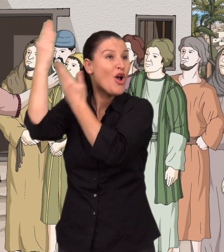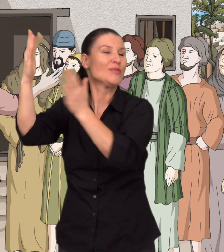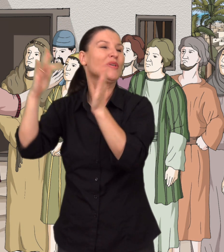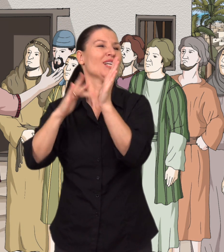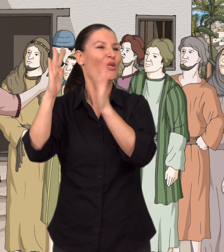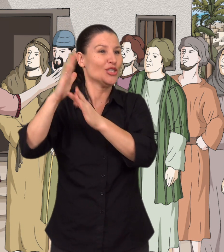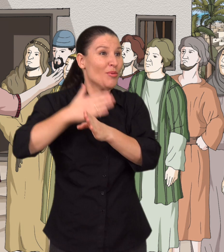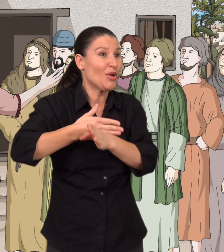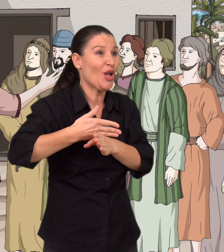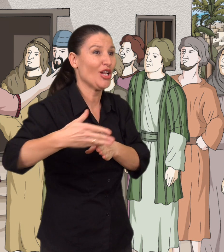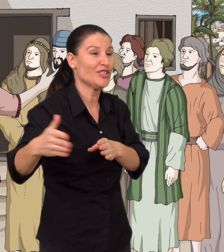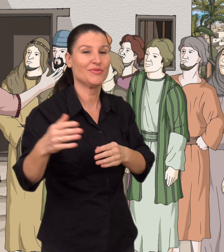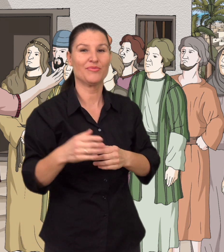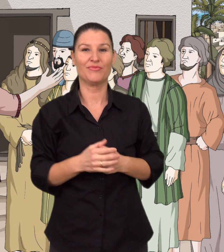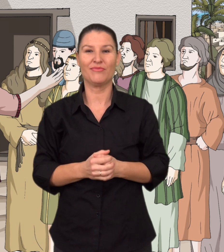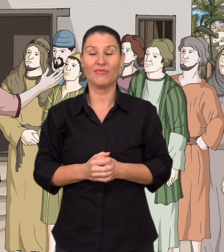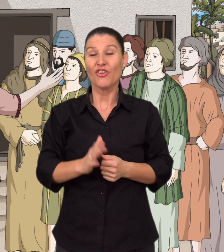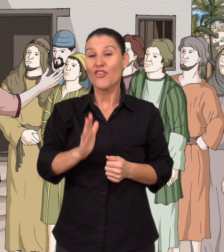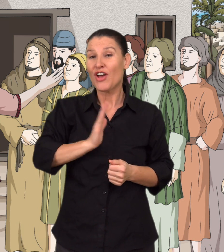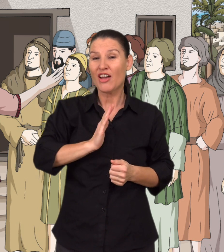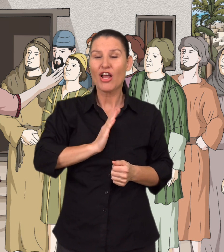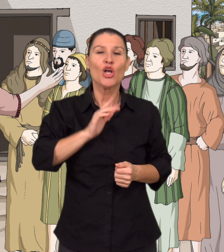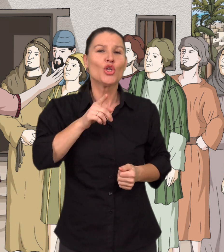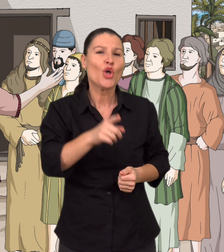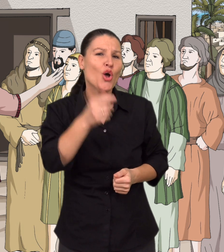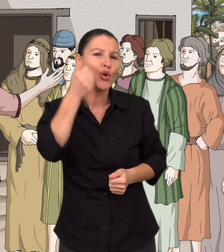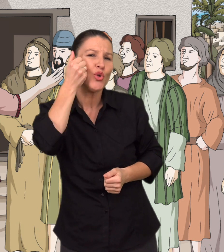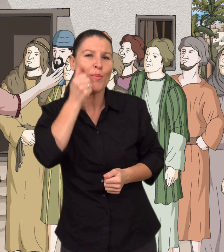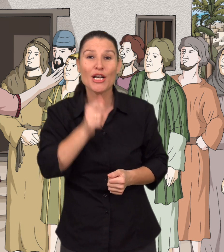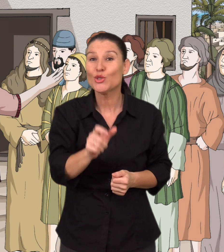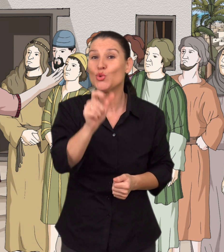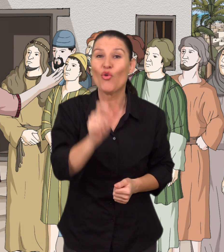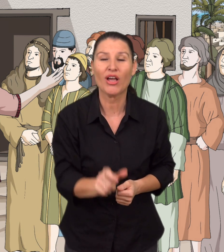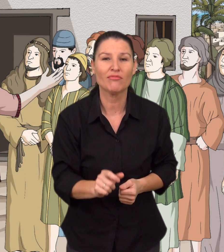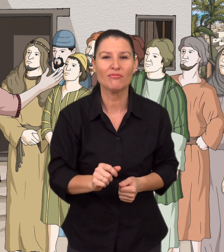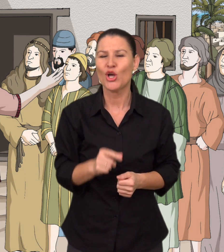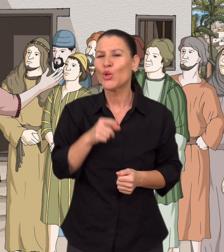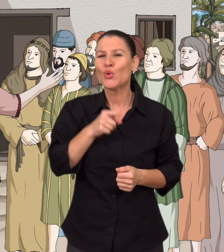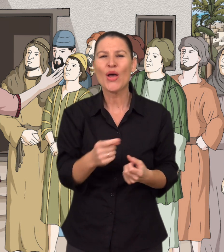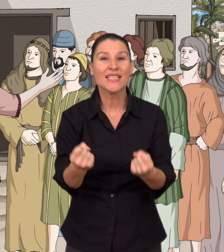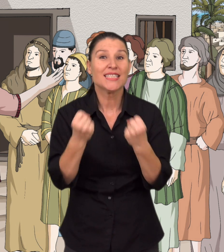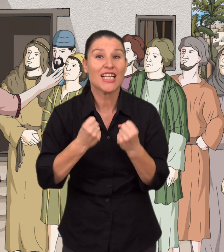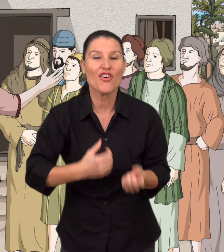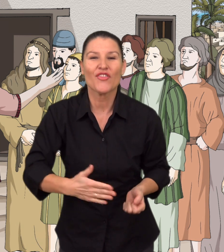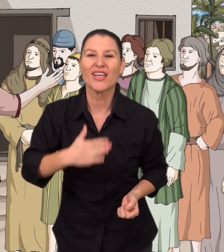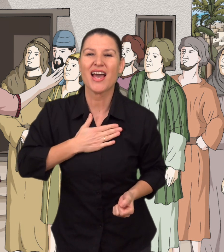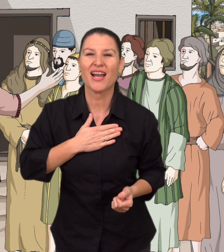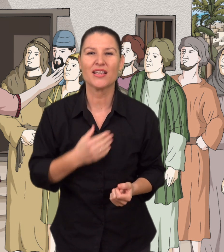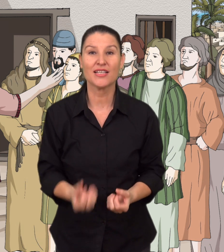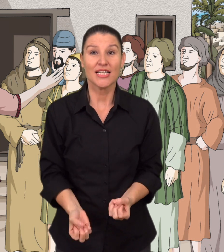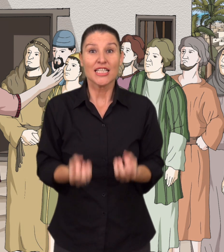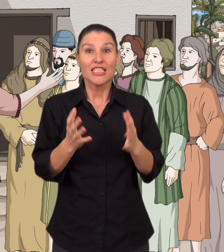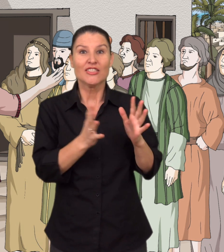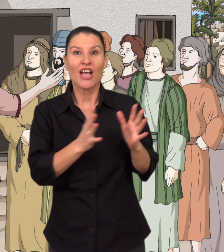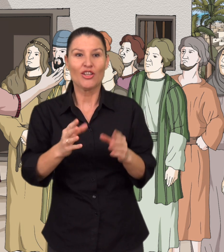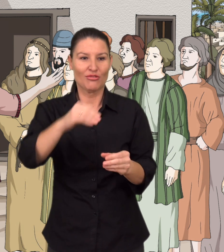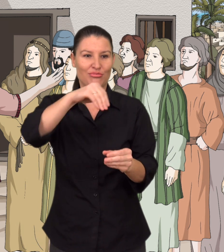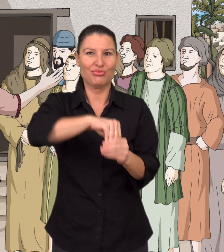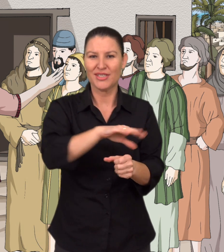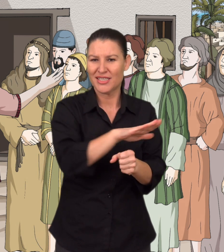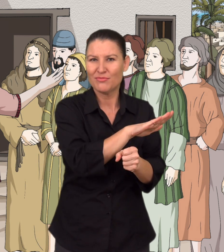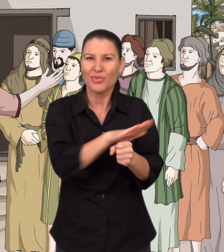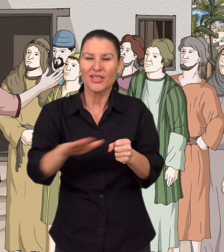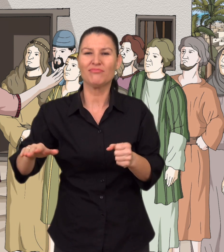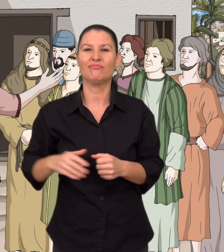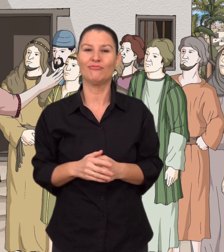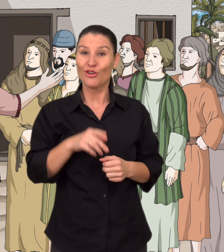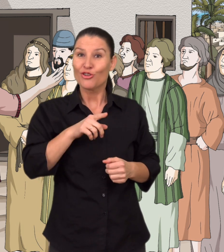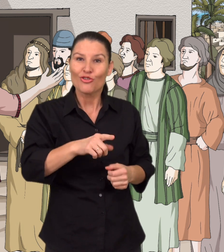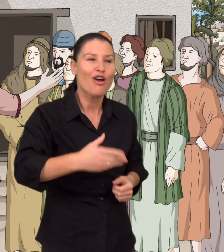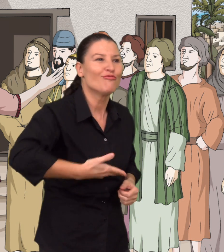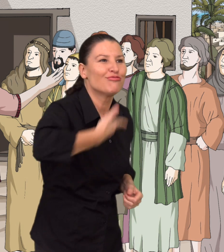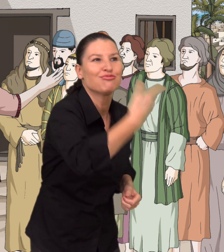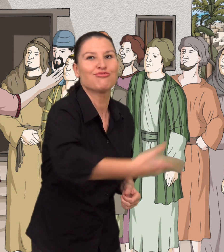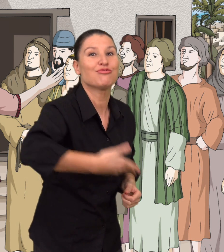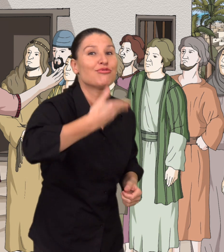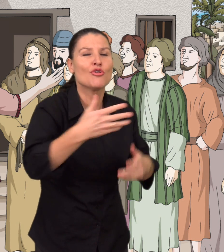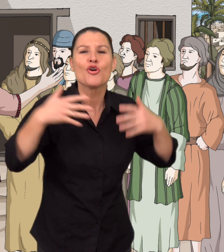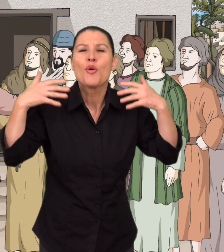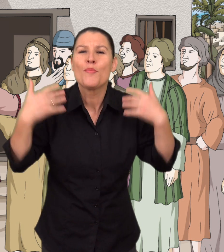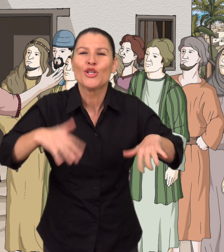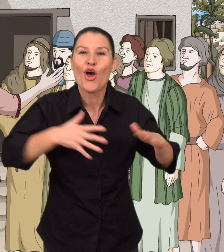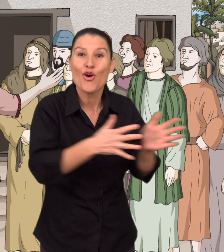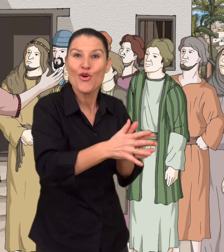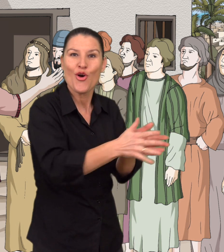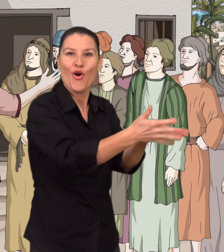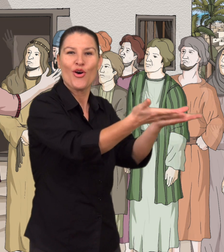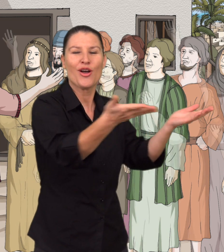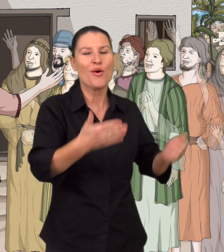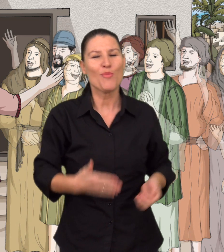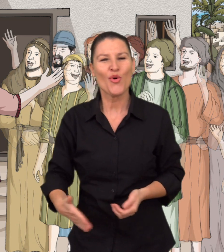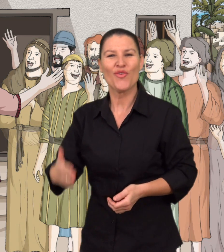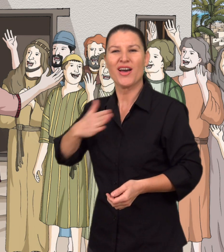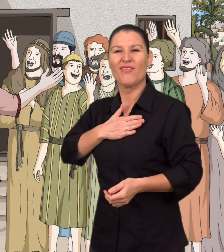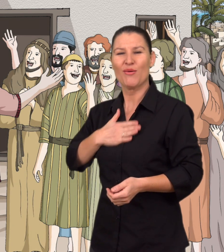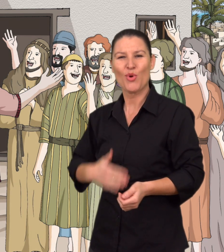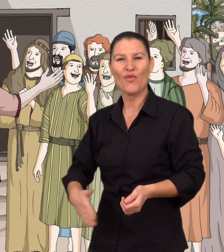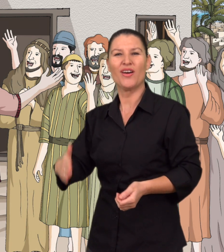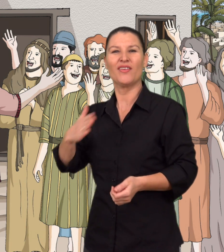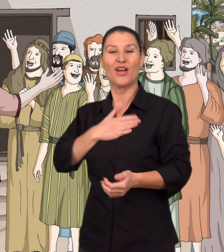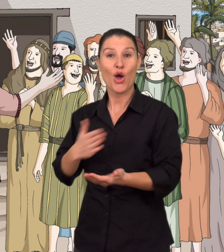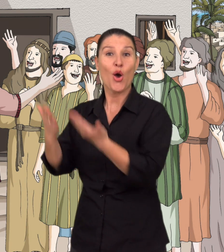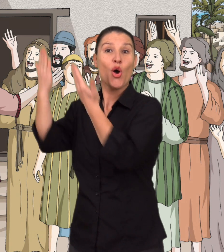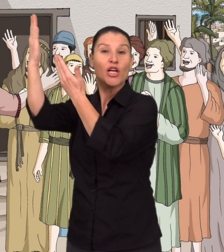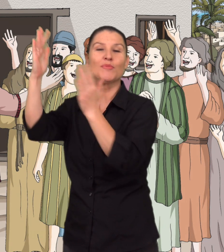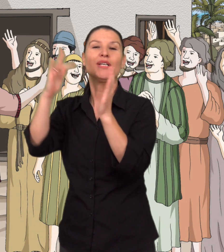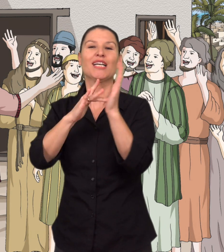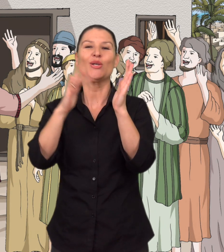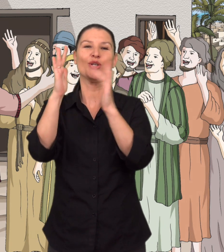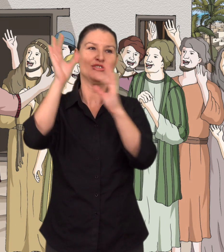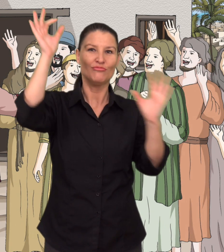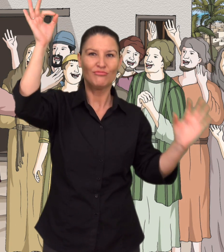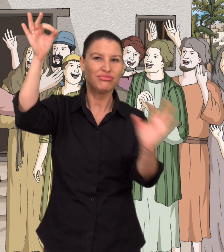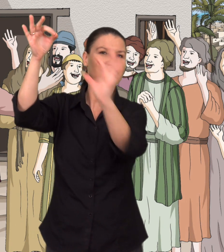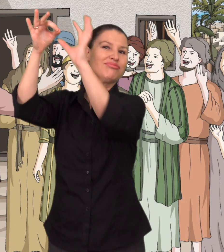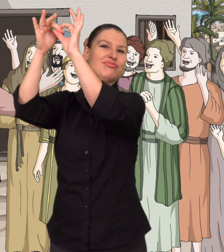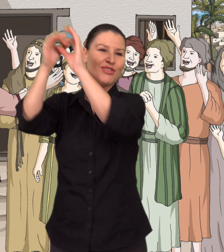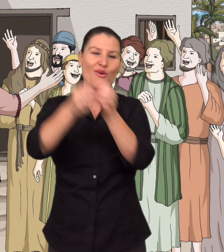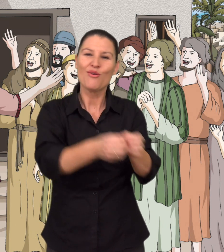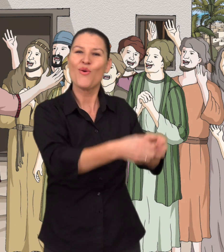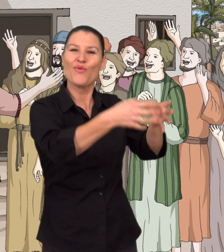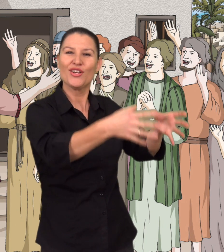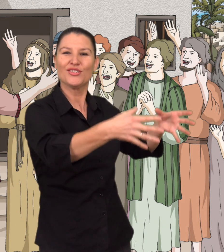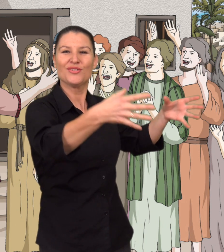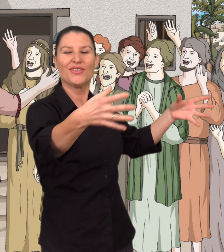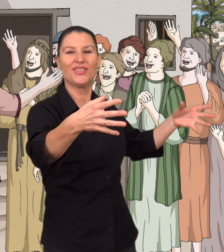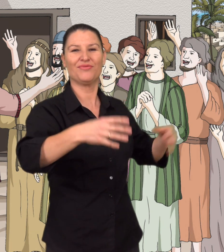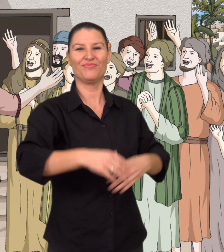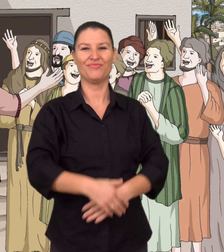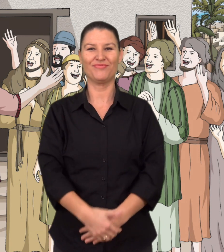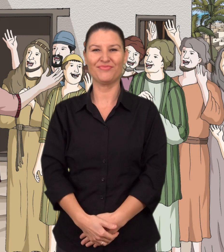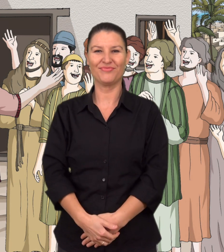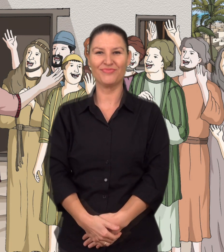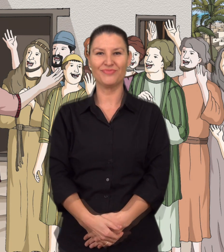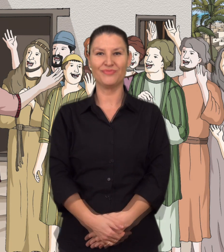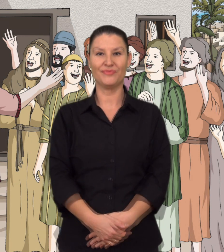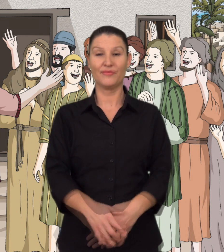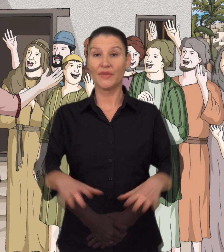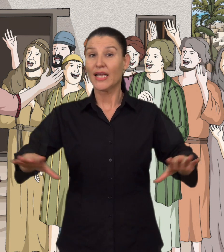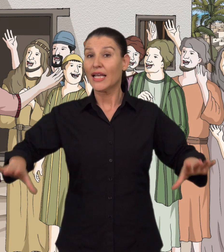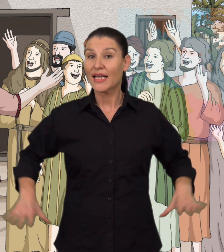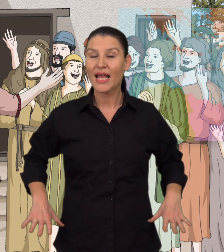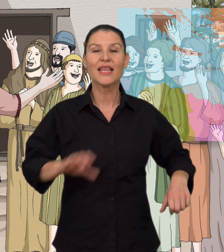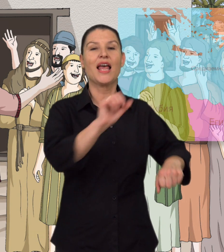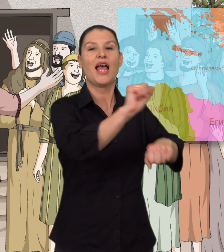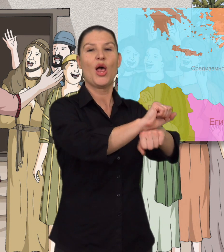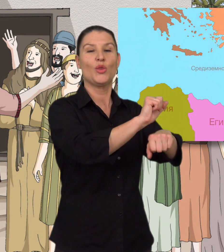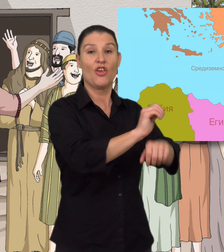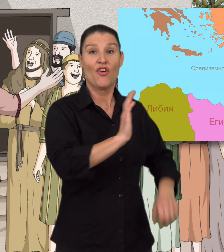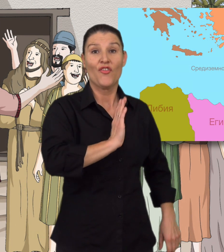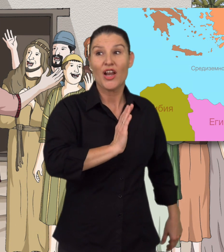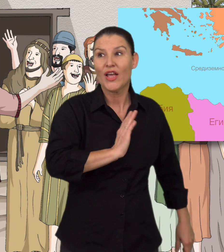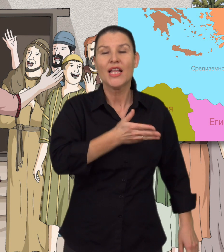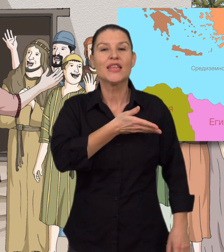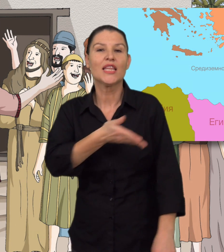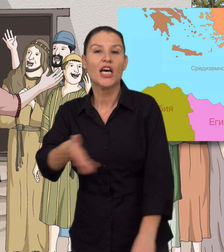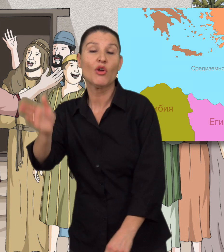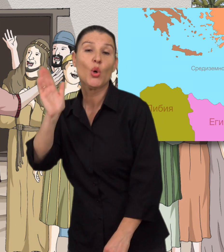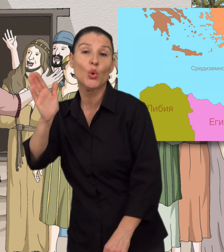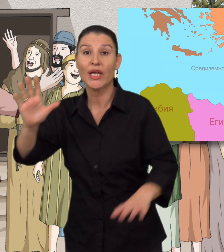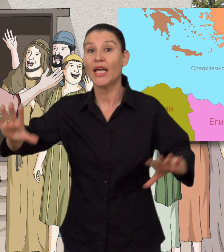Barnabas was a good man, full of the Holy Spirit and faith, and a great number of people were brought to the Lord.